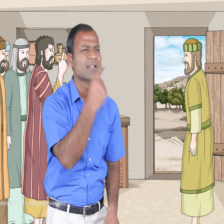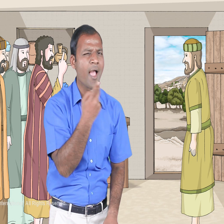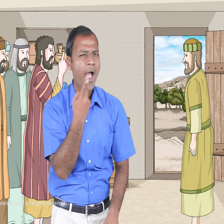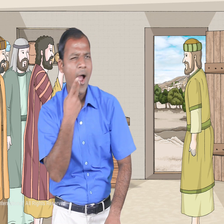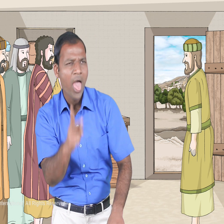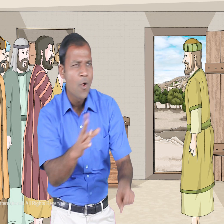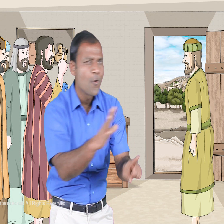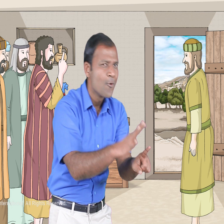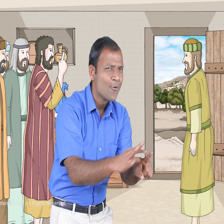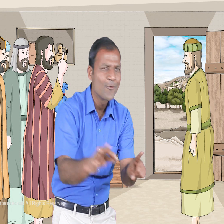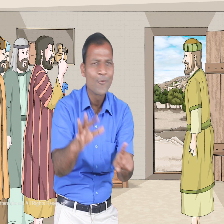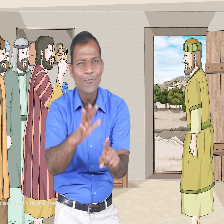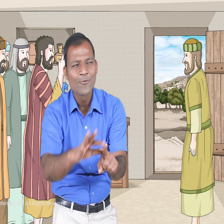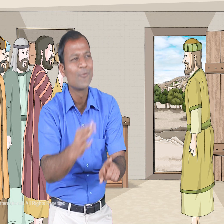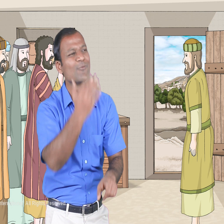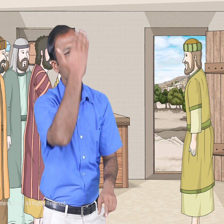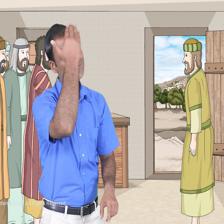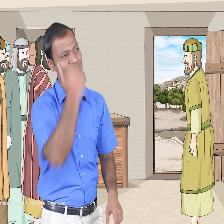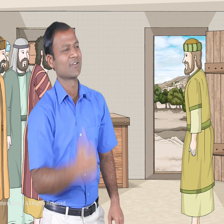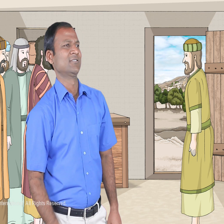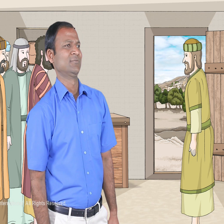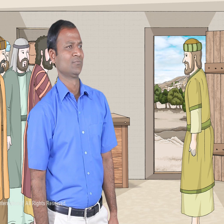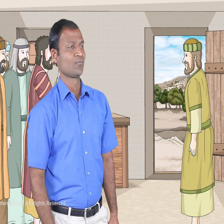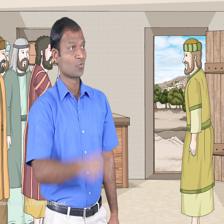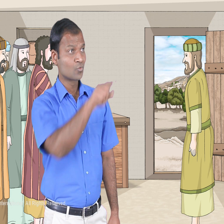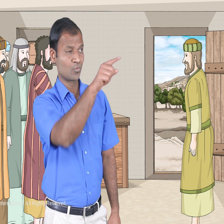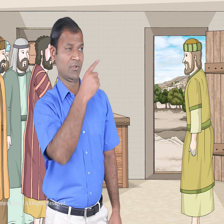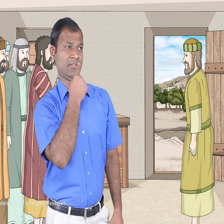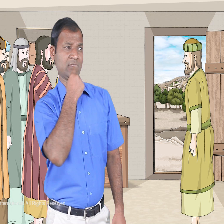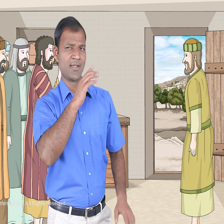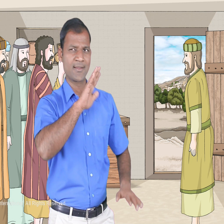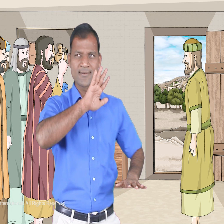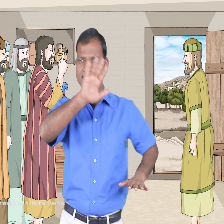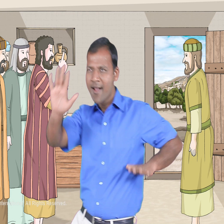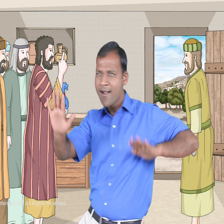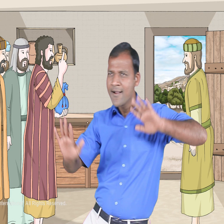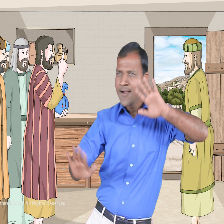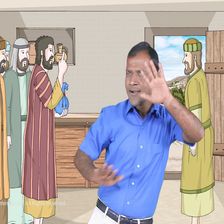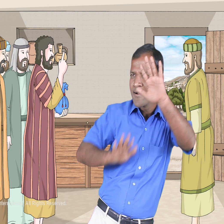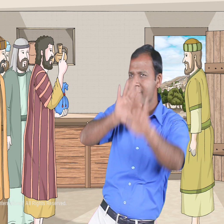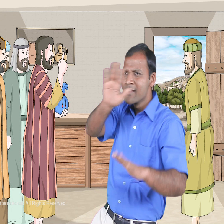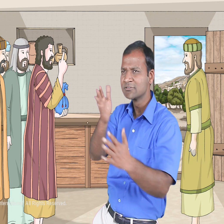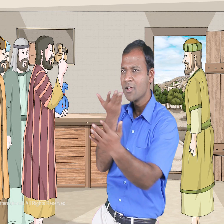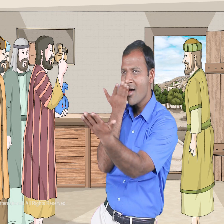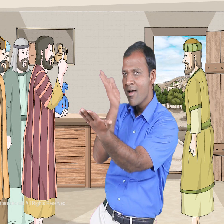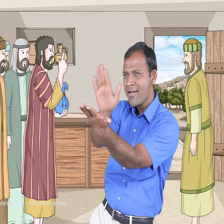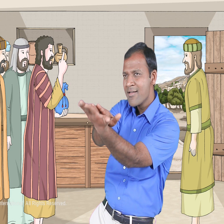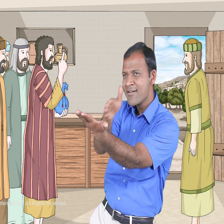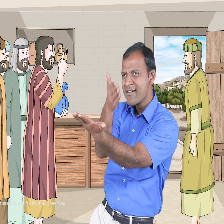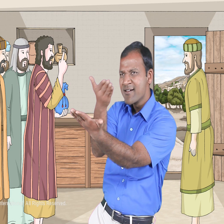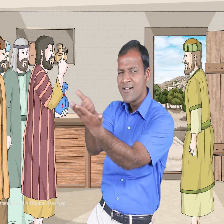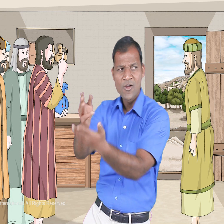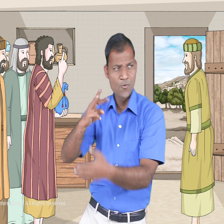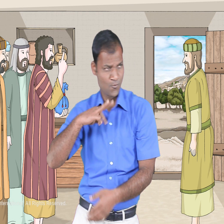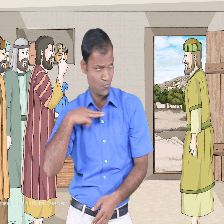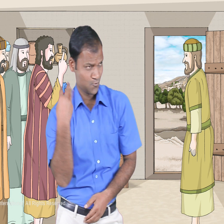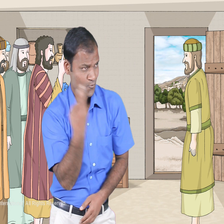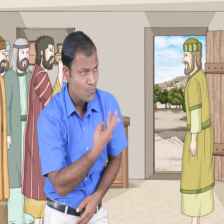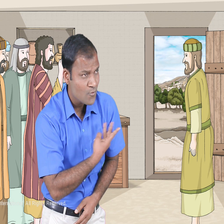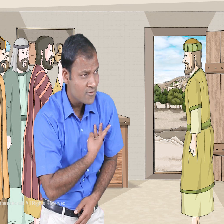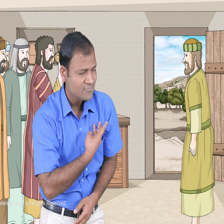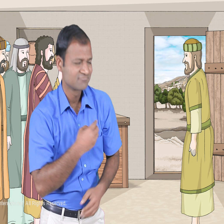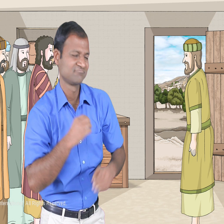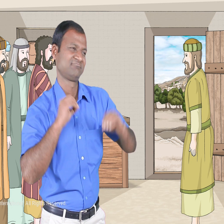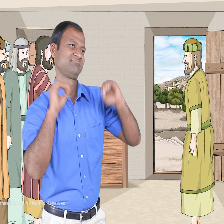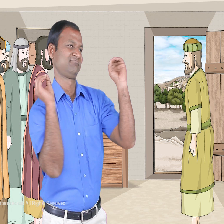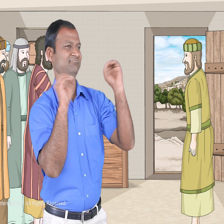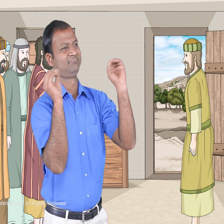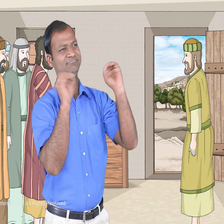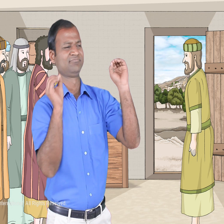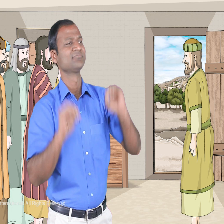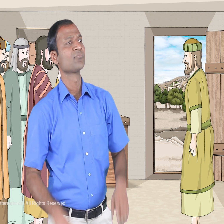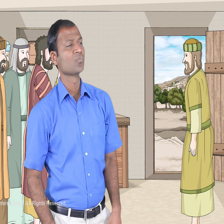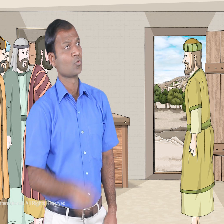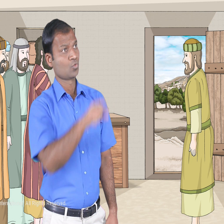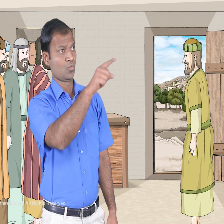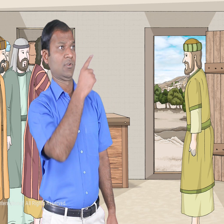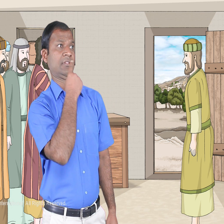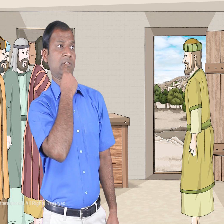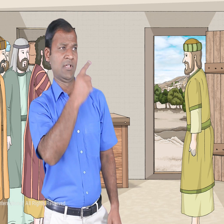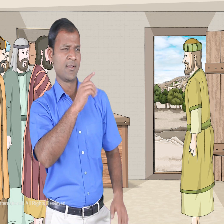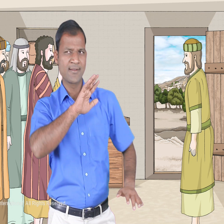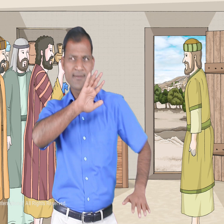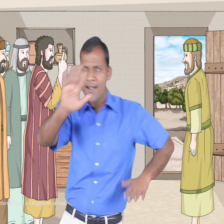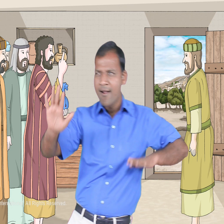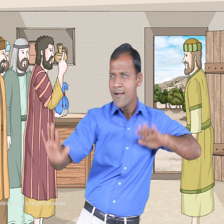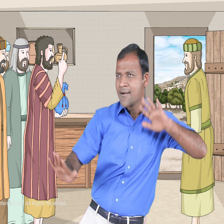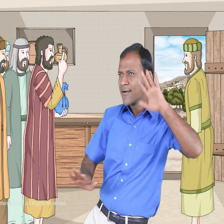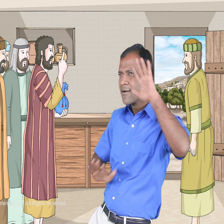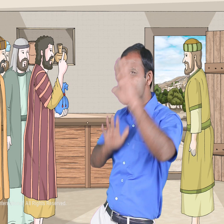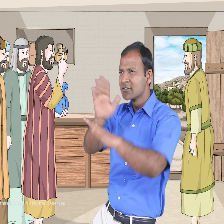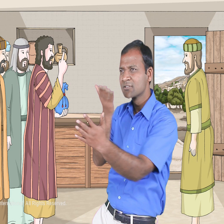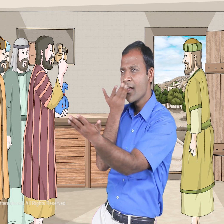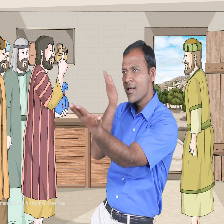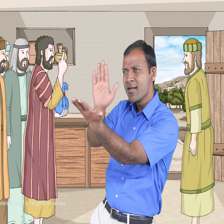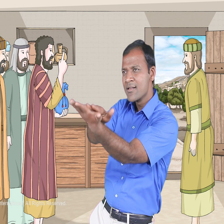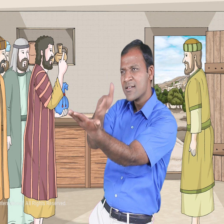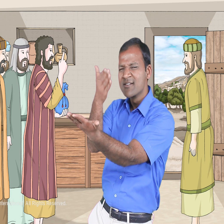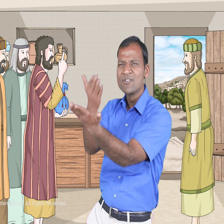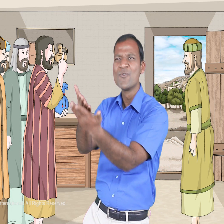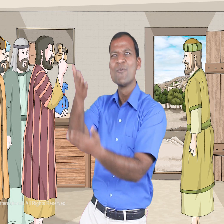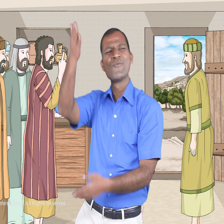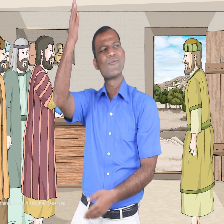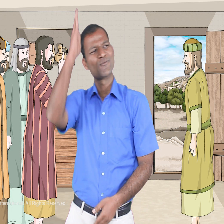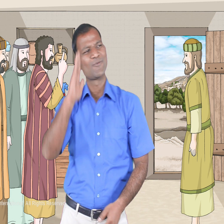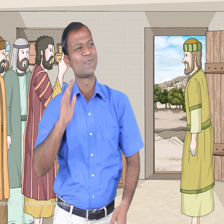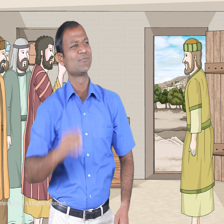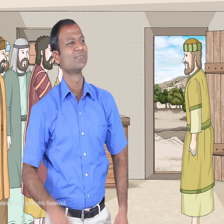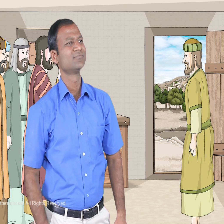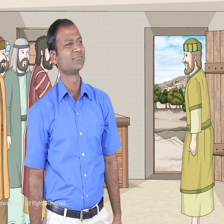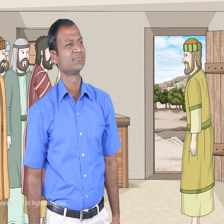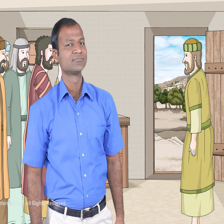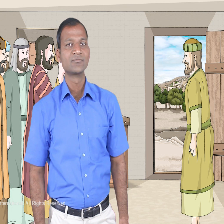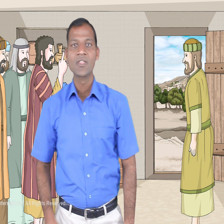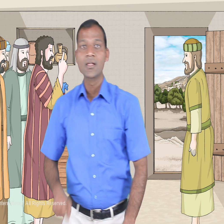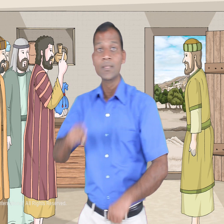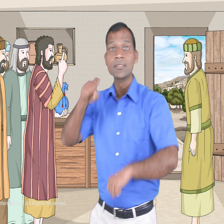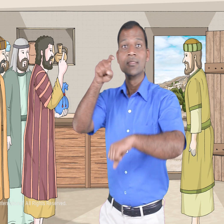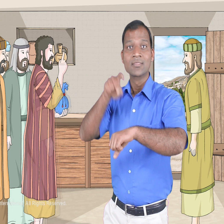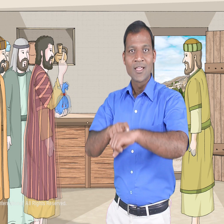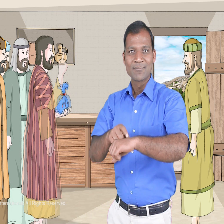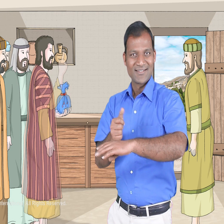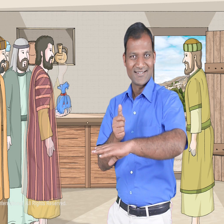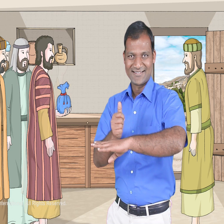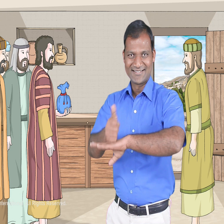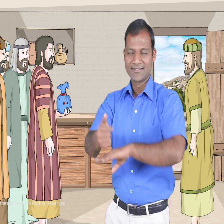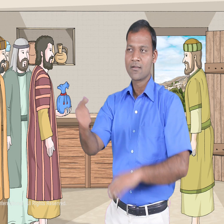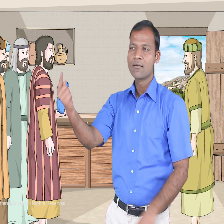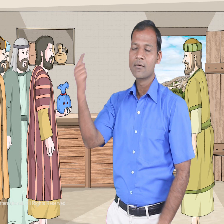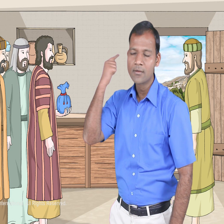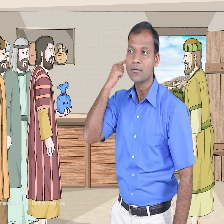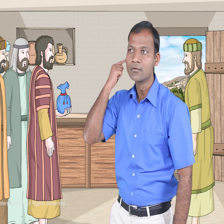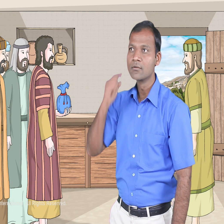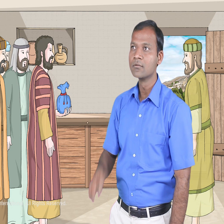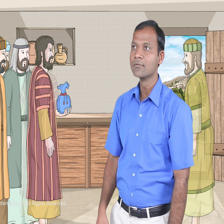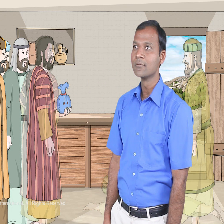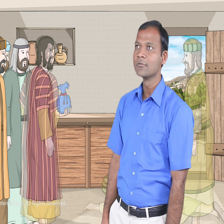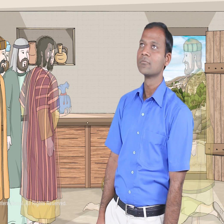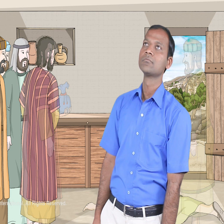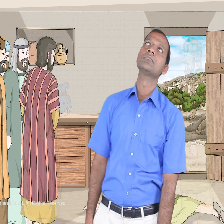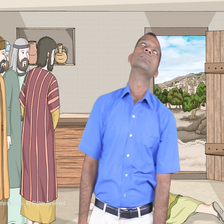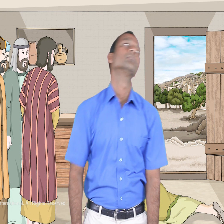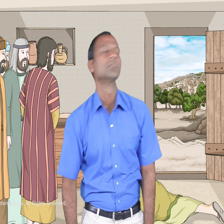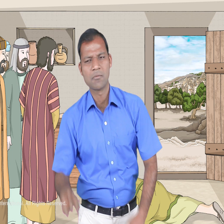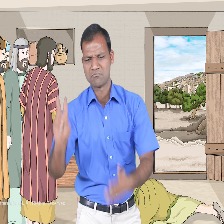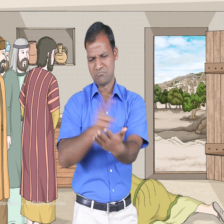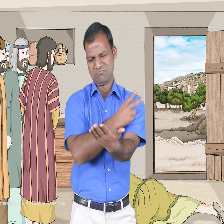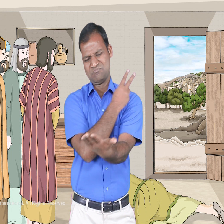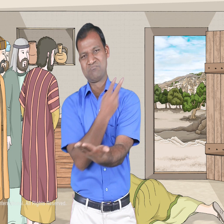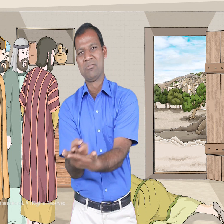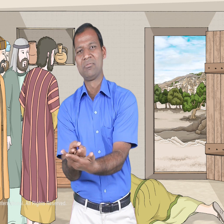How could you conceive such a deed in your heart? You have not lied to men, but to God!”